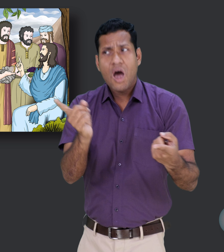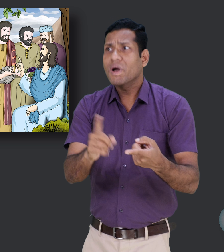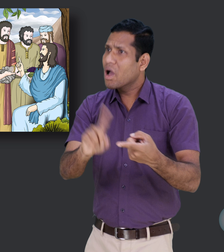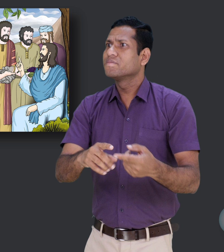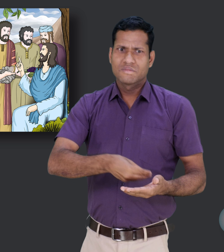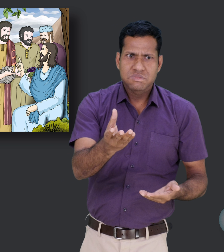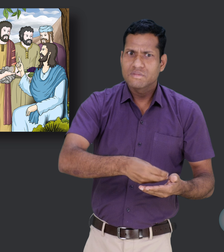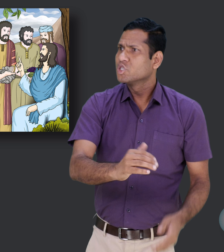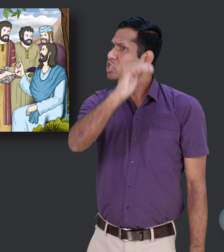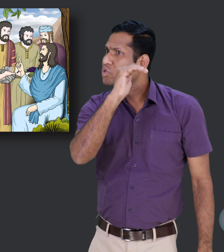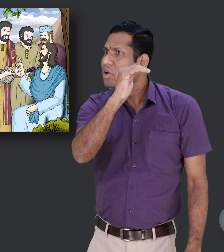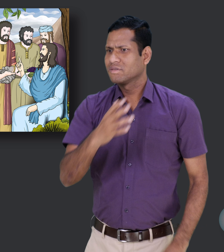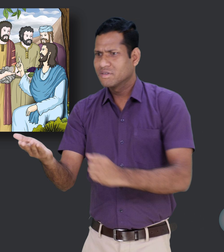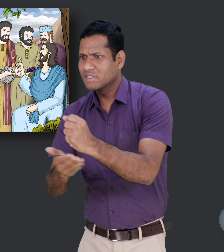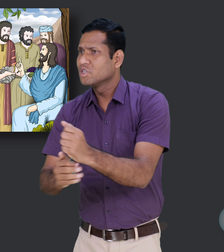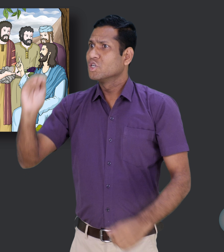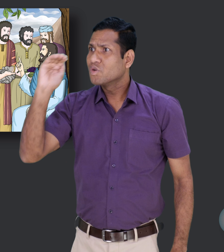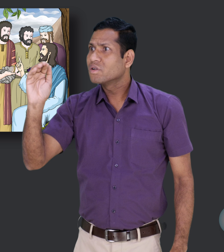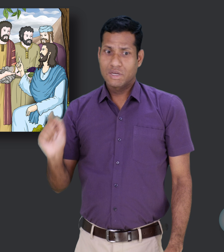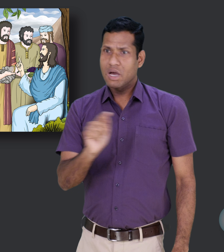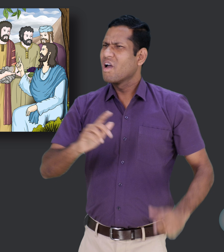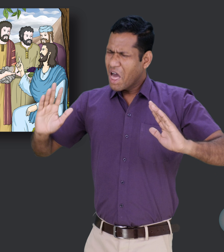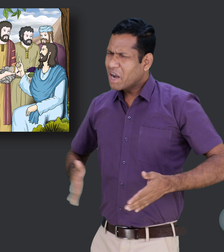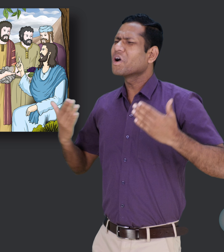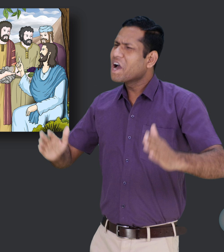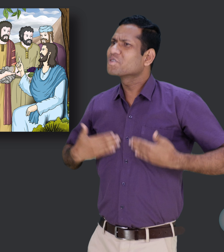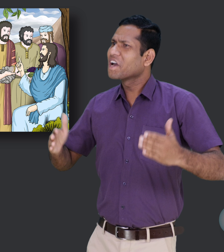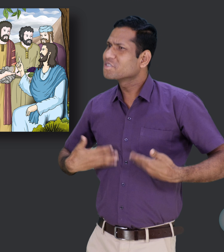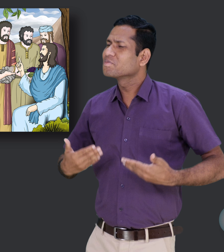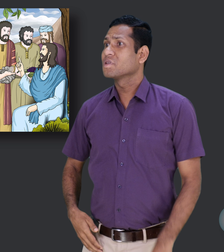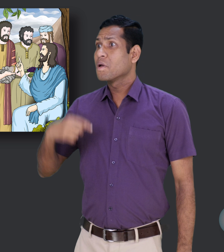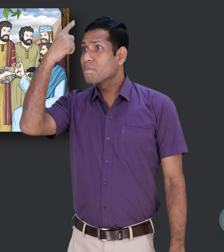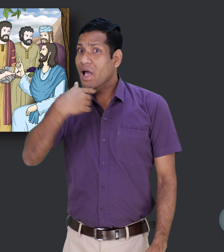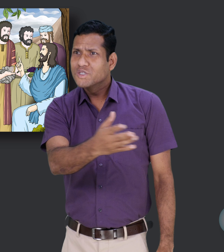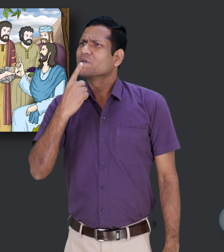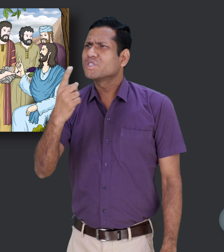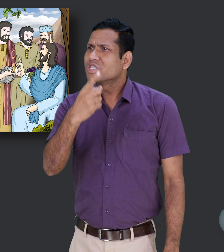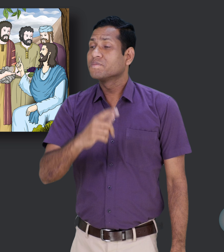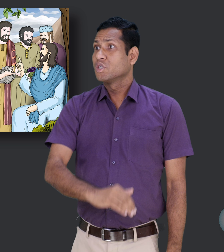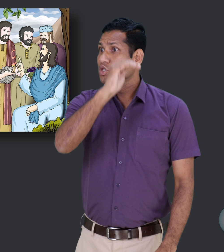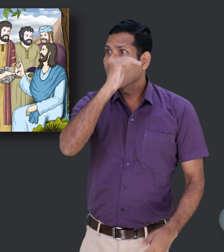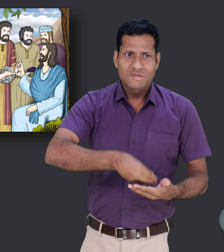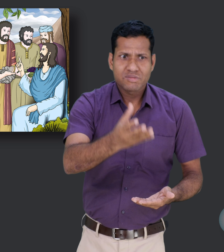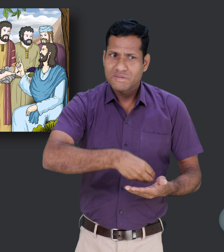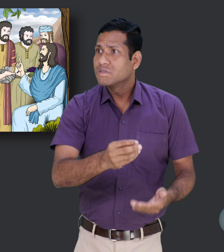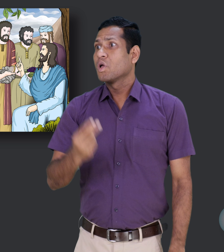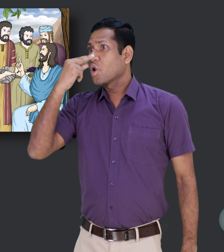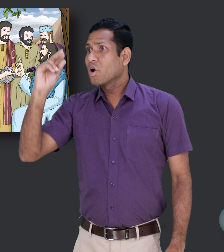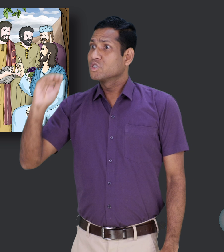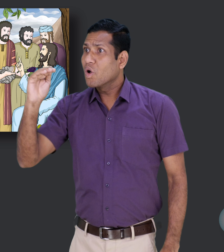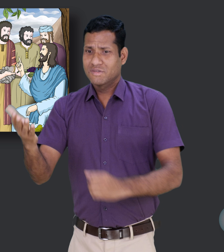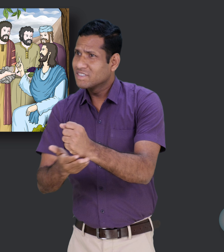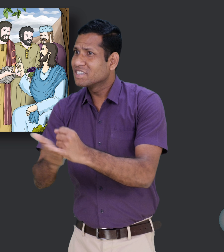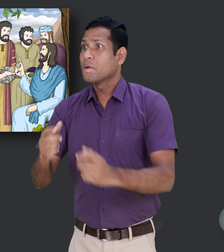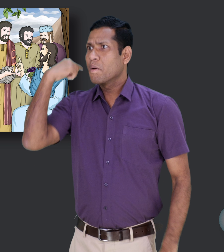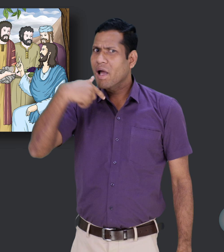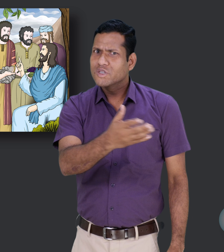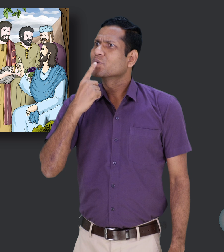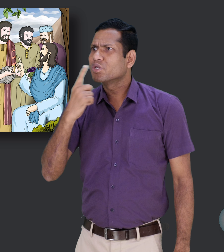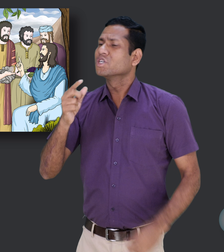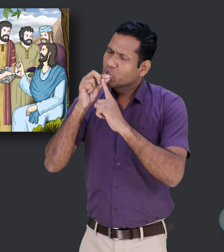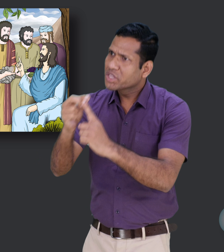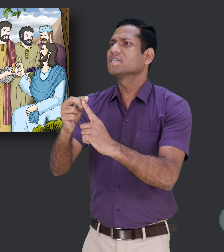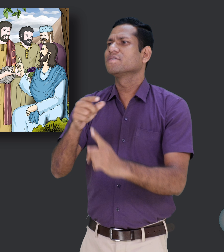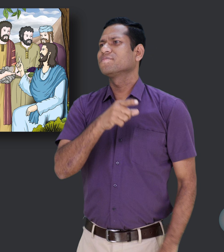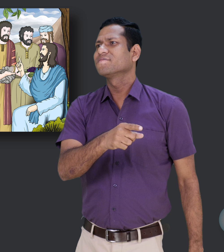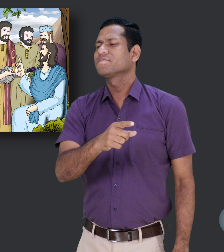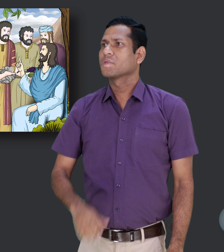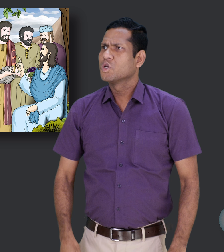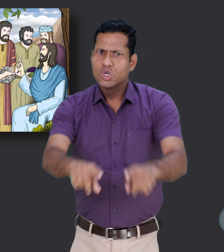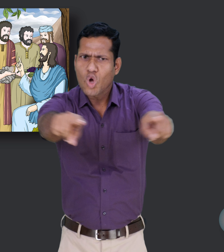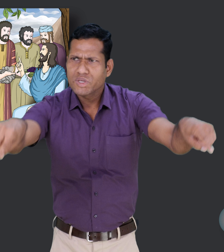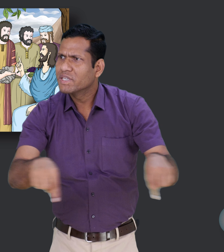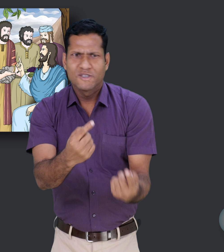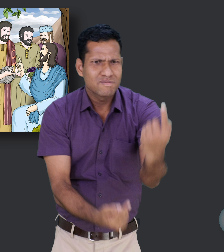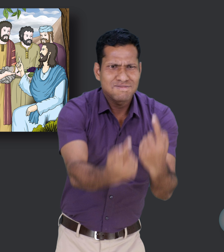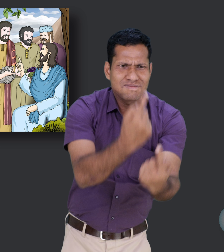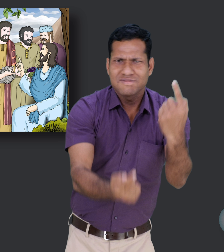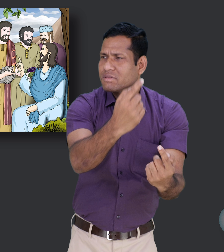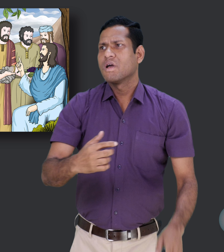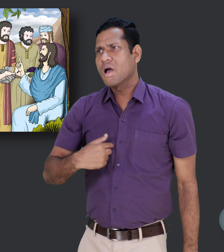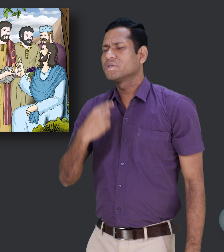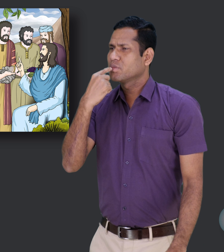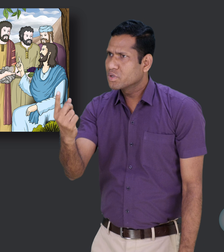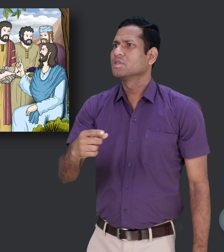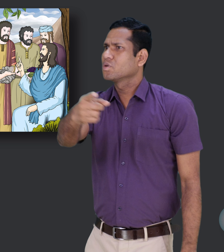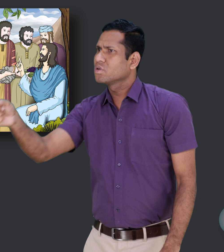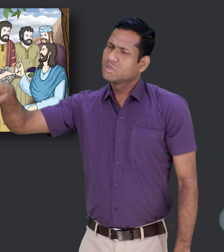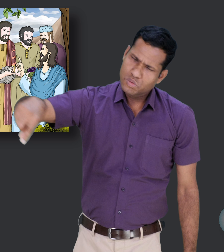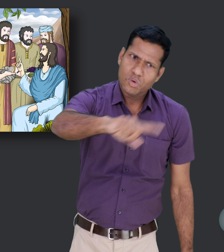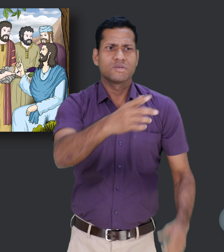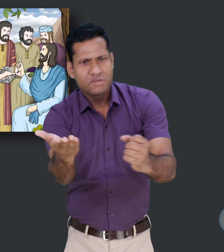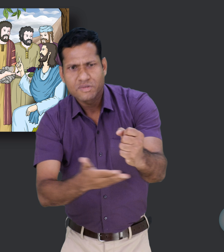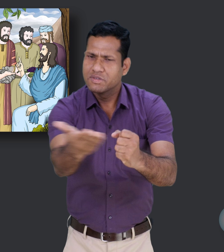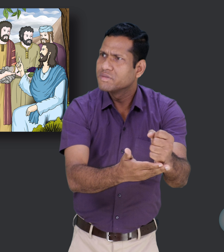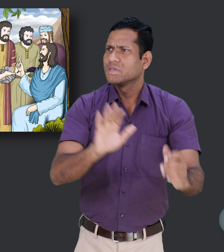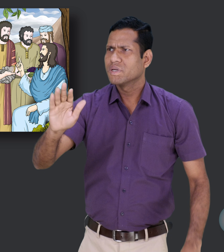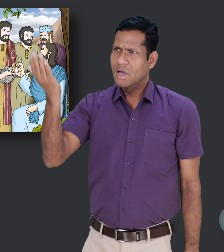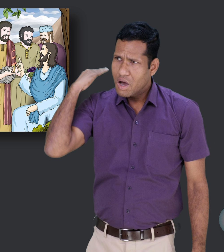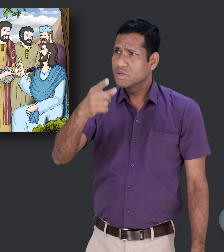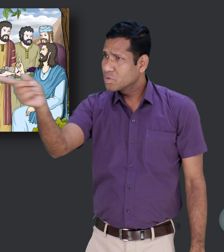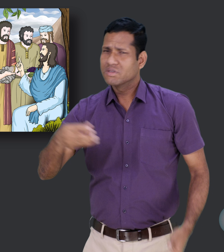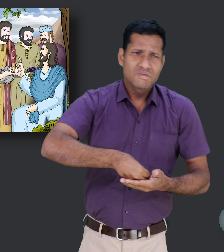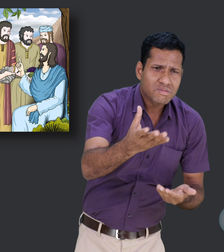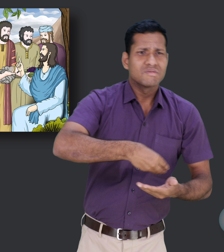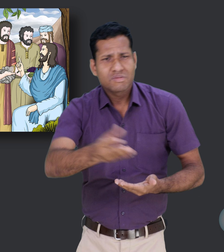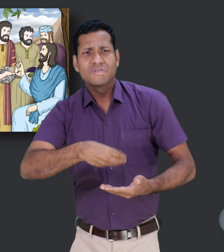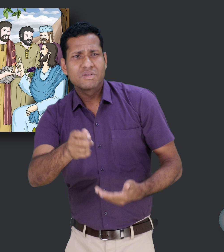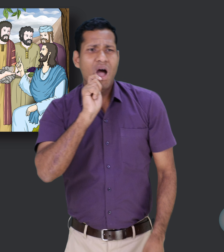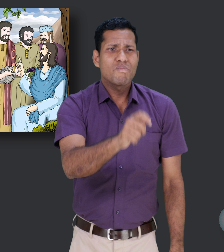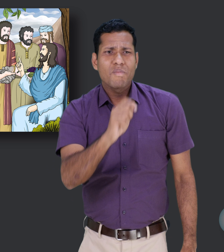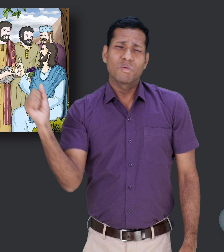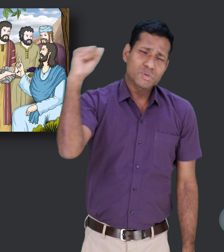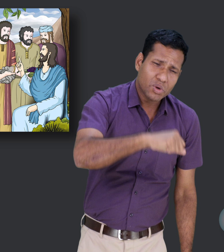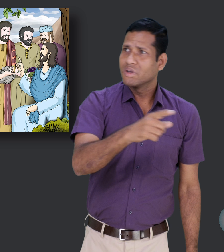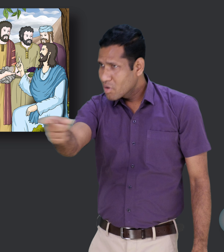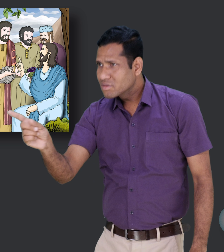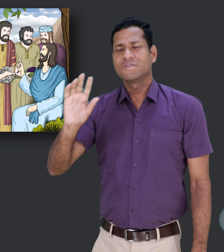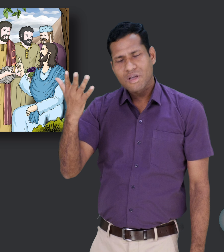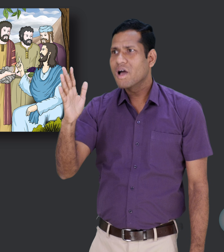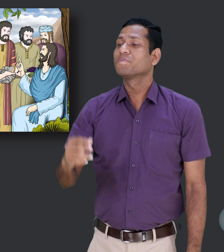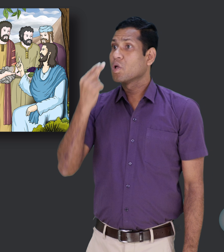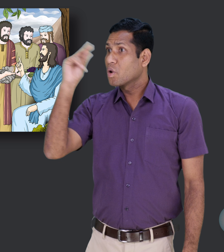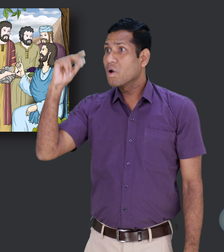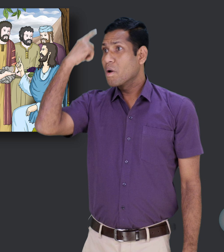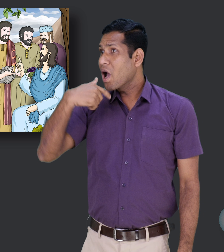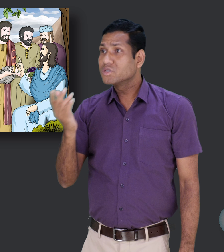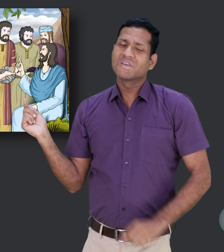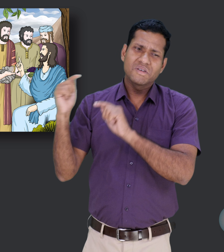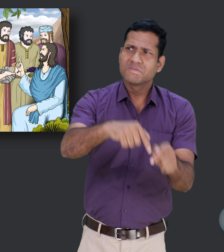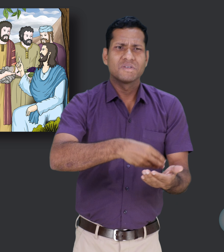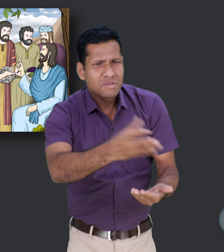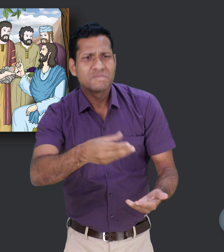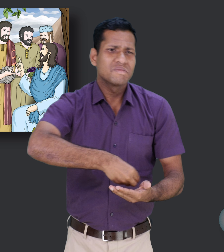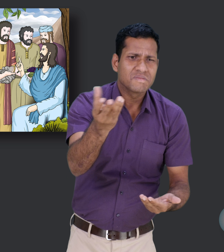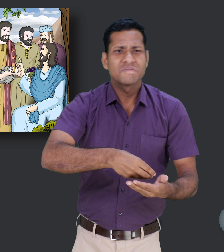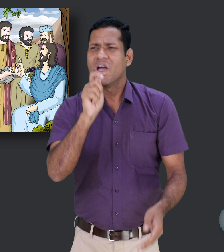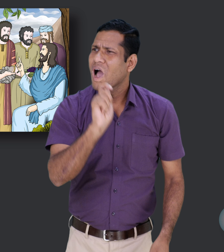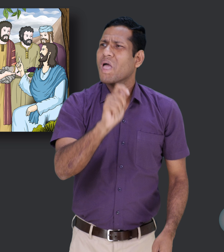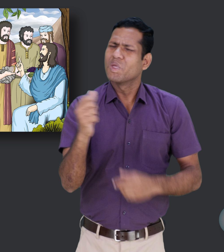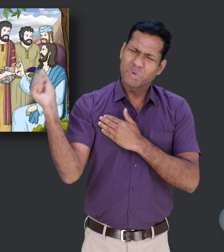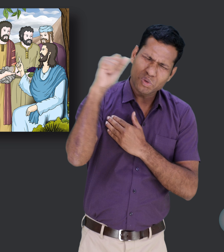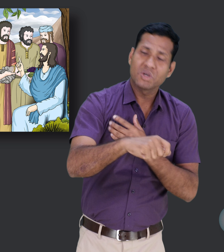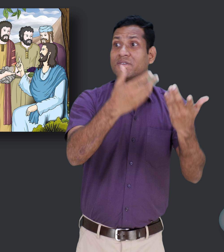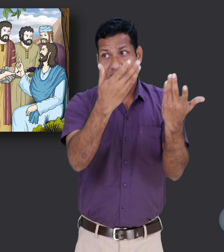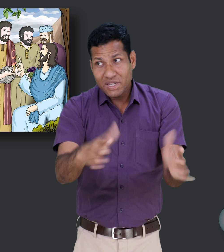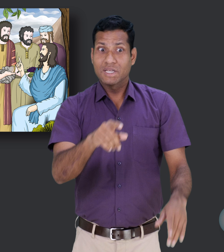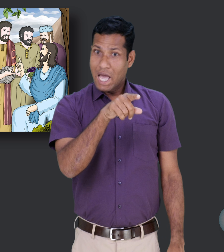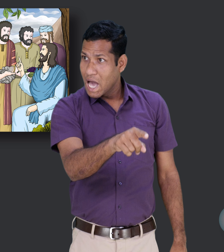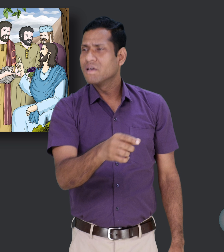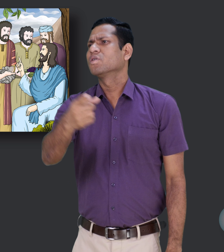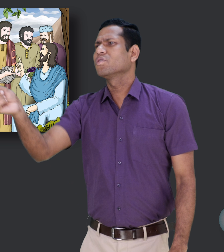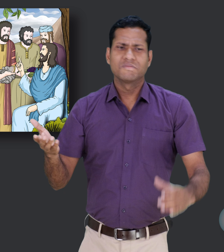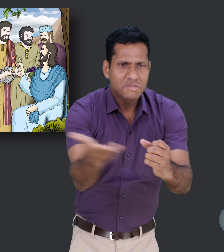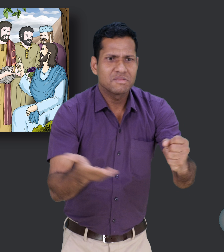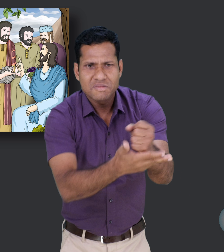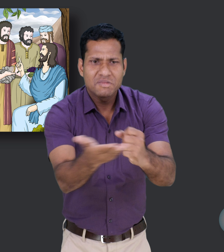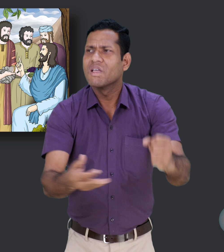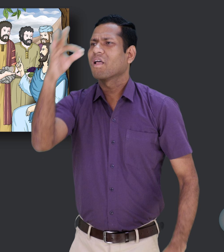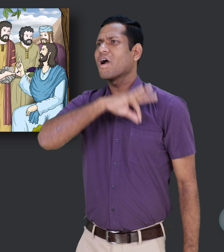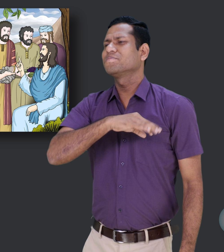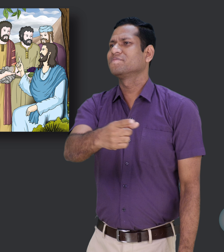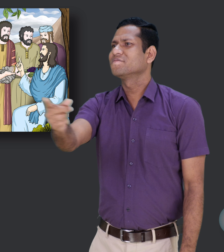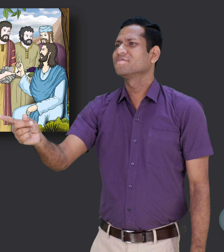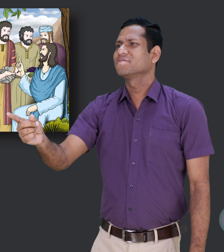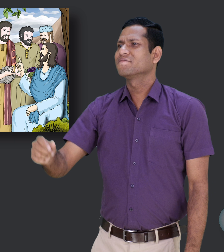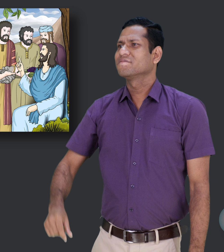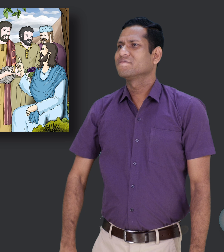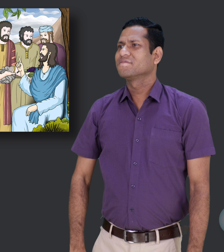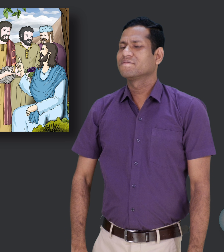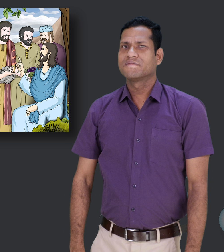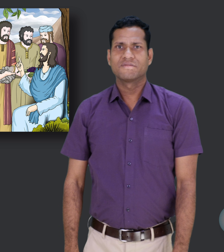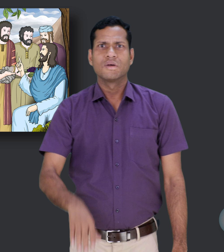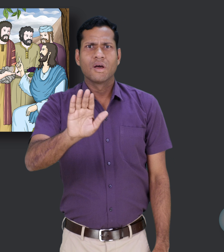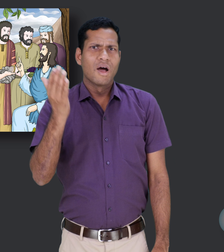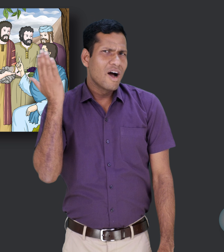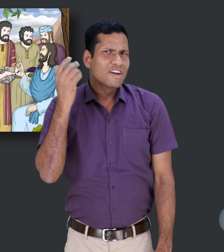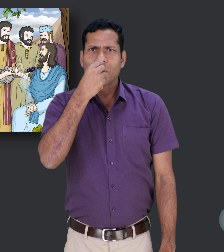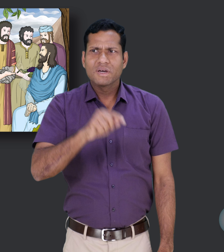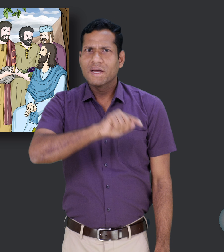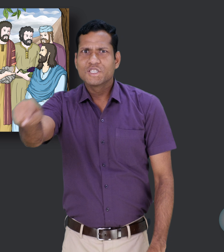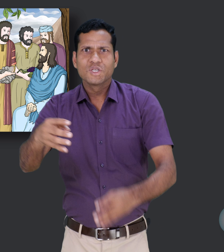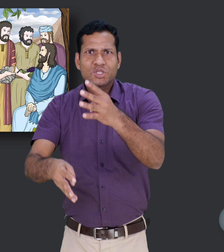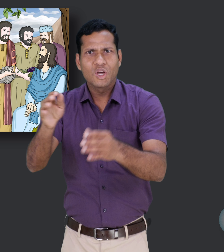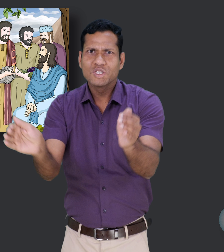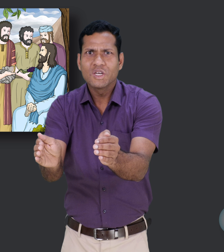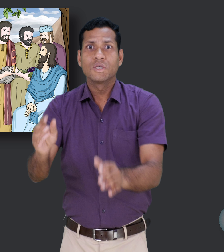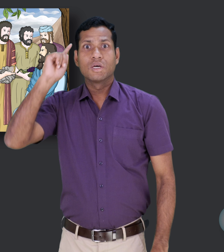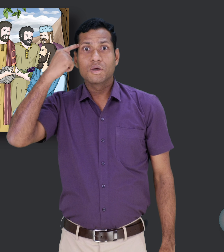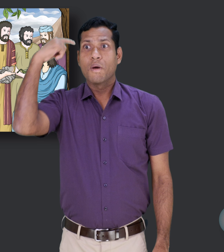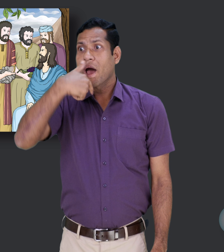For in this case the saying ‘One sows and another reaps’ is true. I sent you to reap what you have not worked for; others have done the hard work, and now you have taken up their labor.”